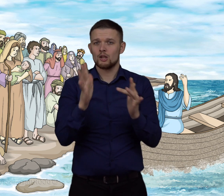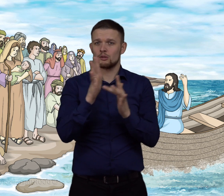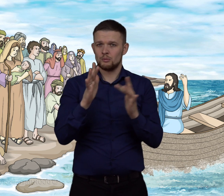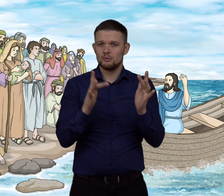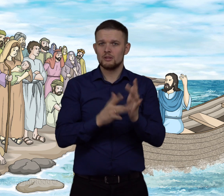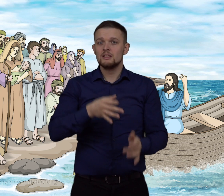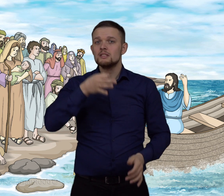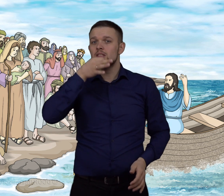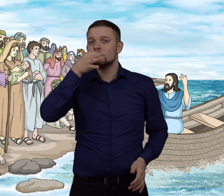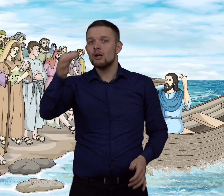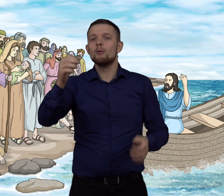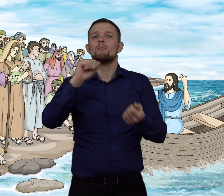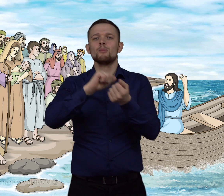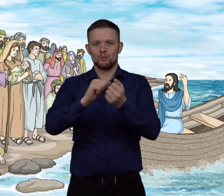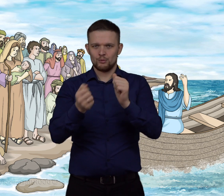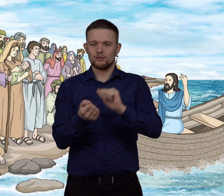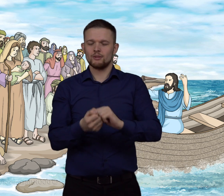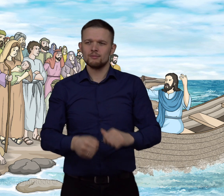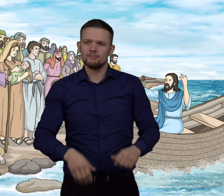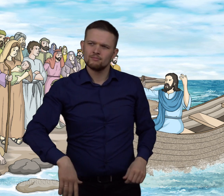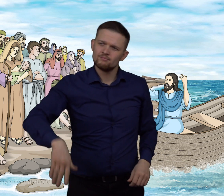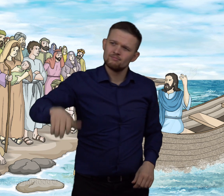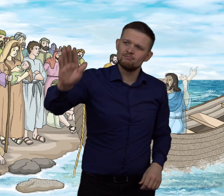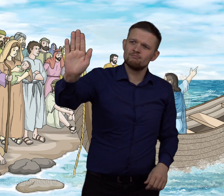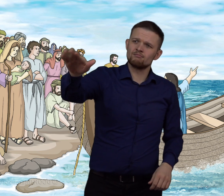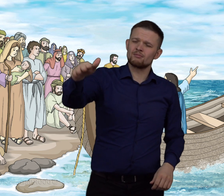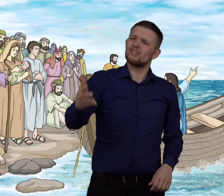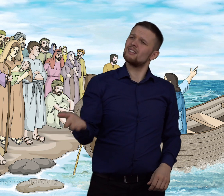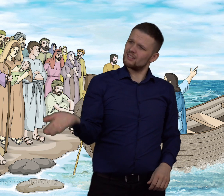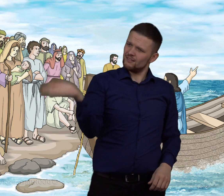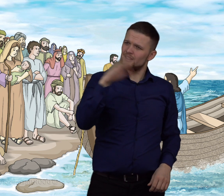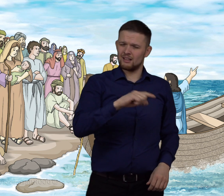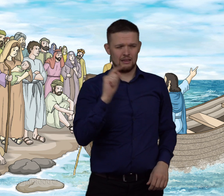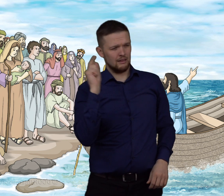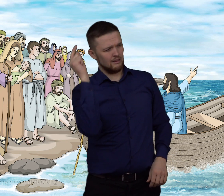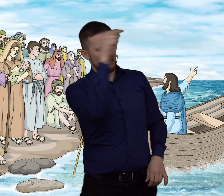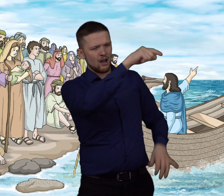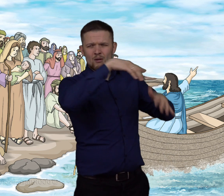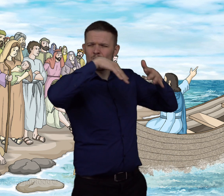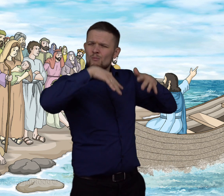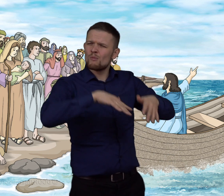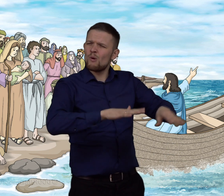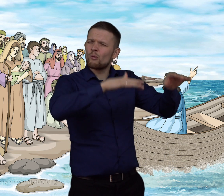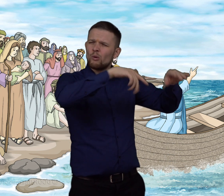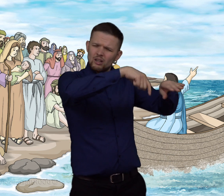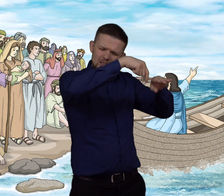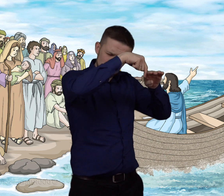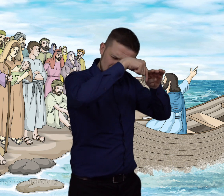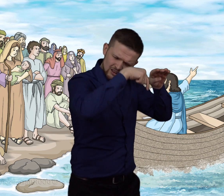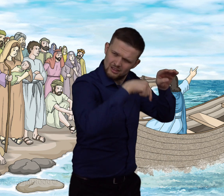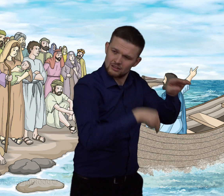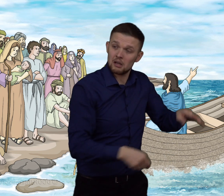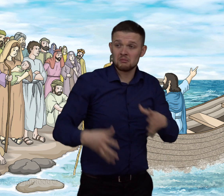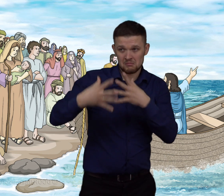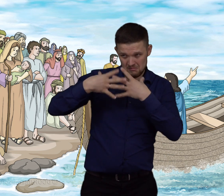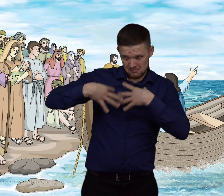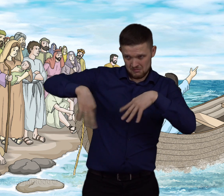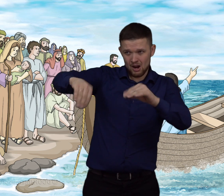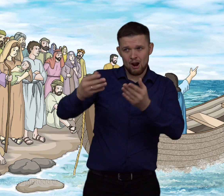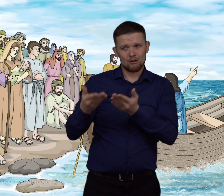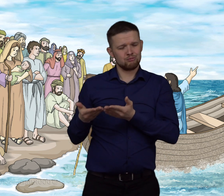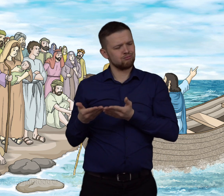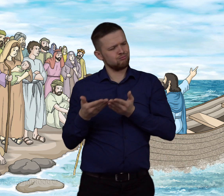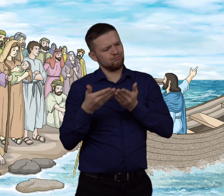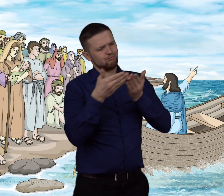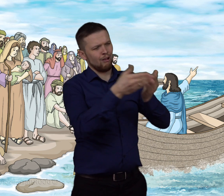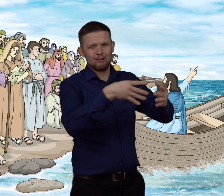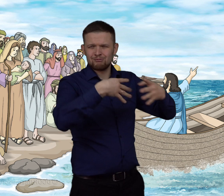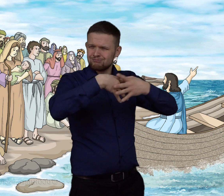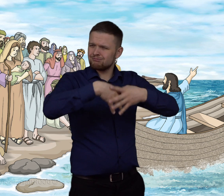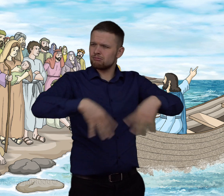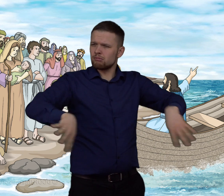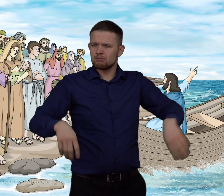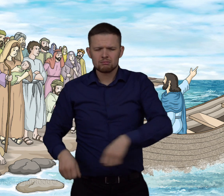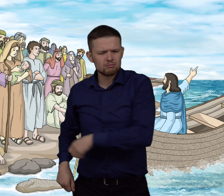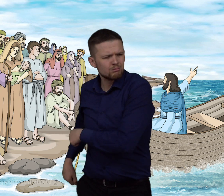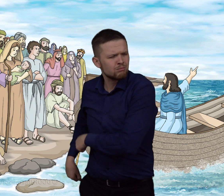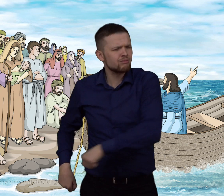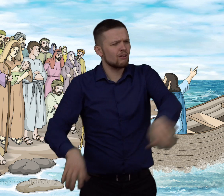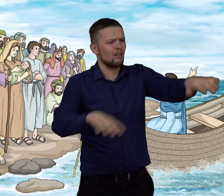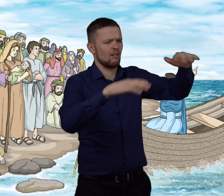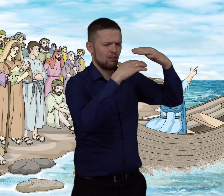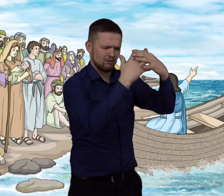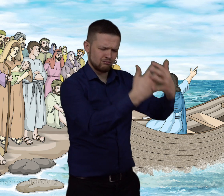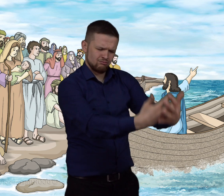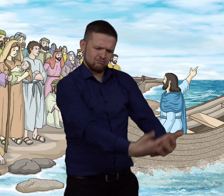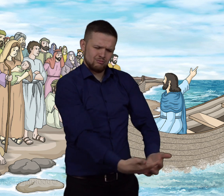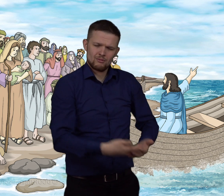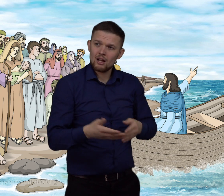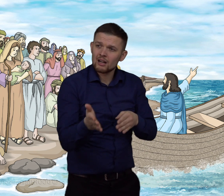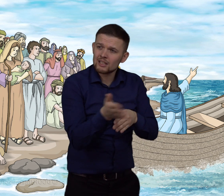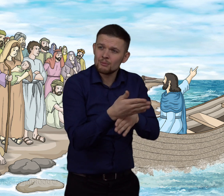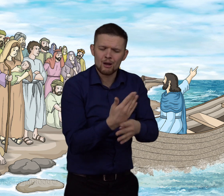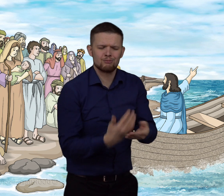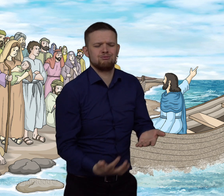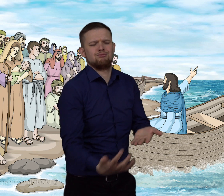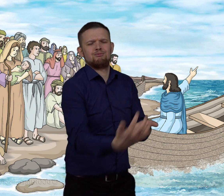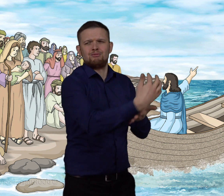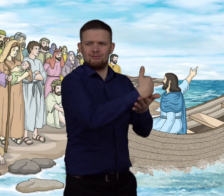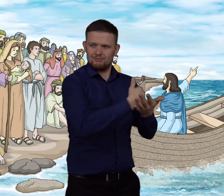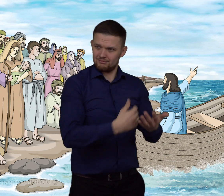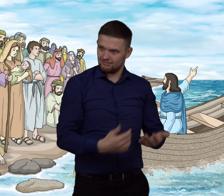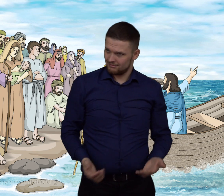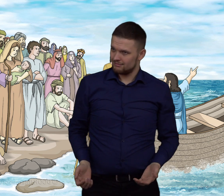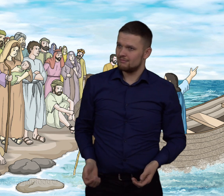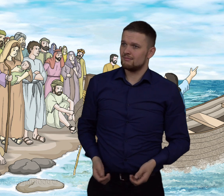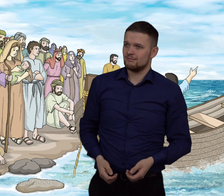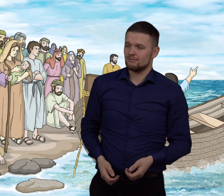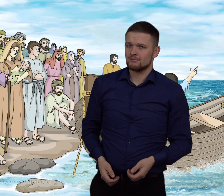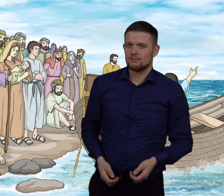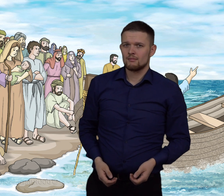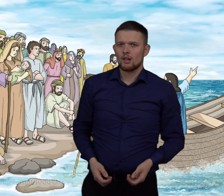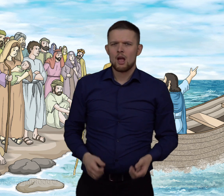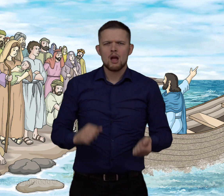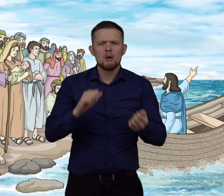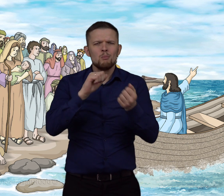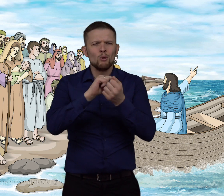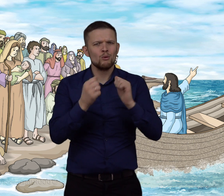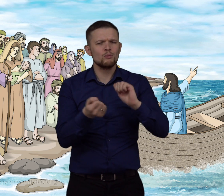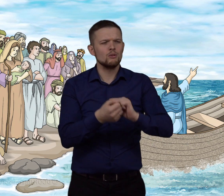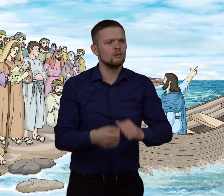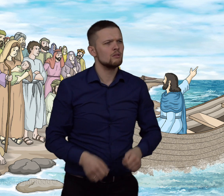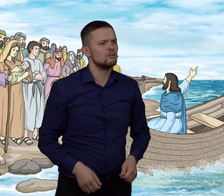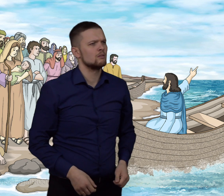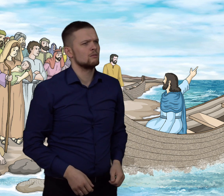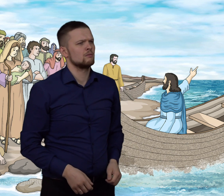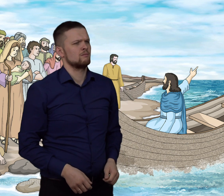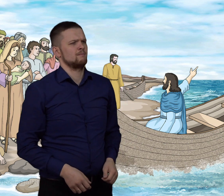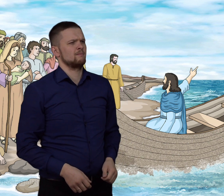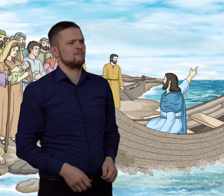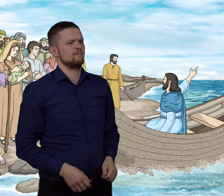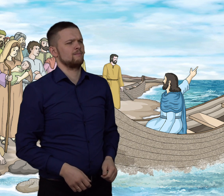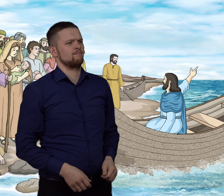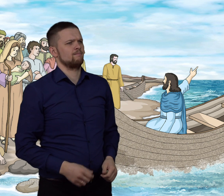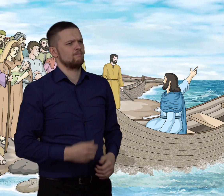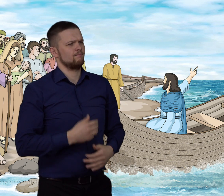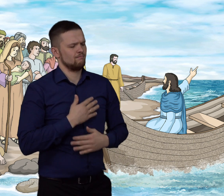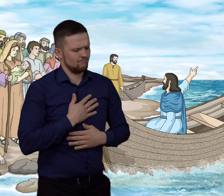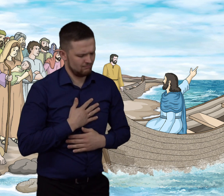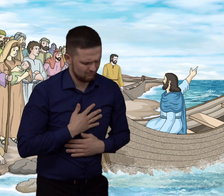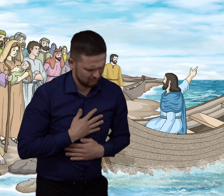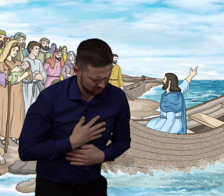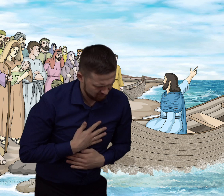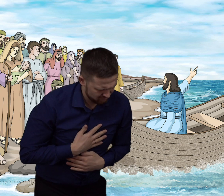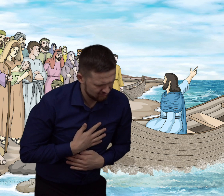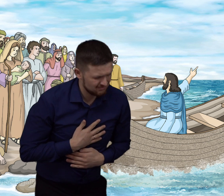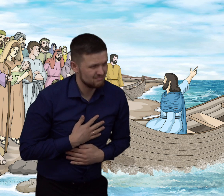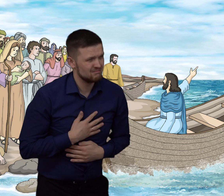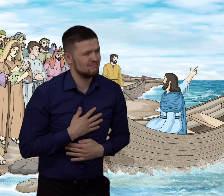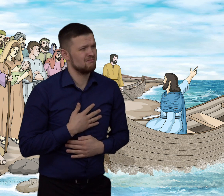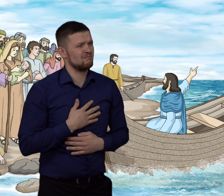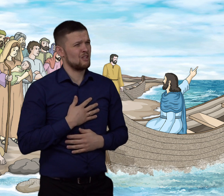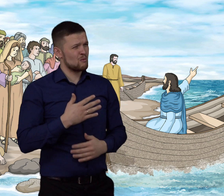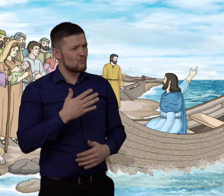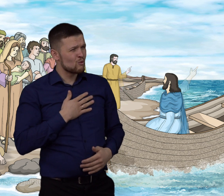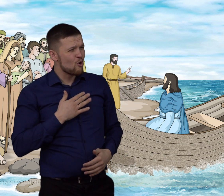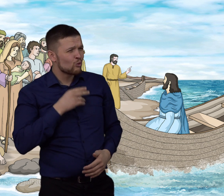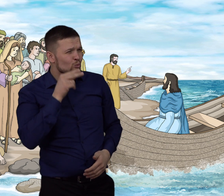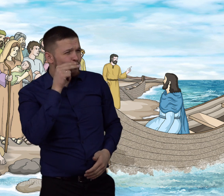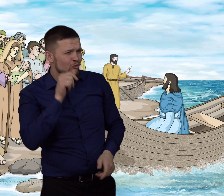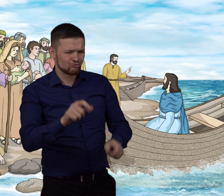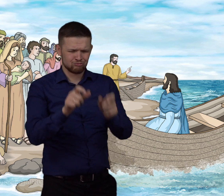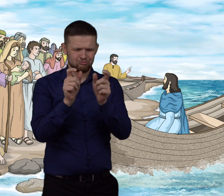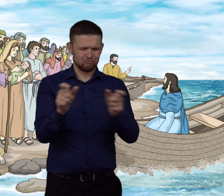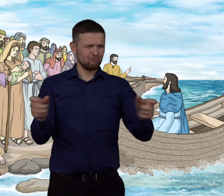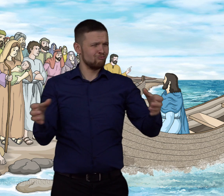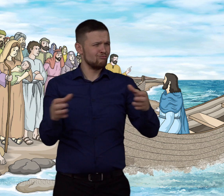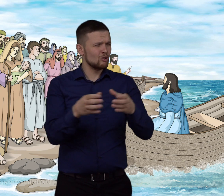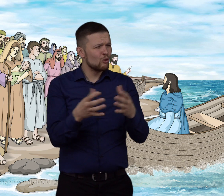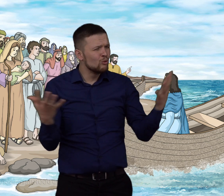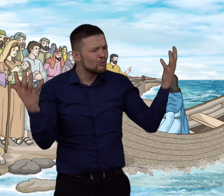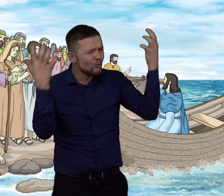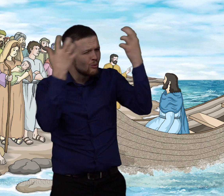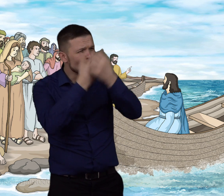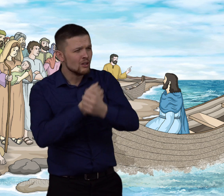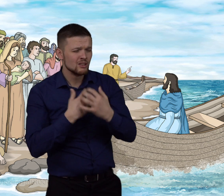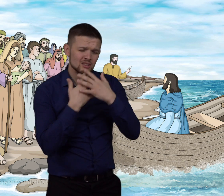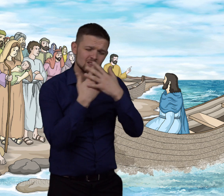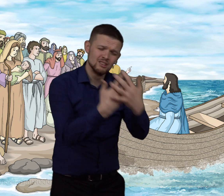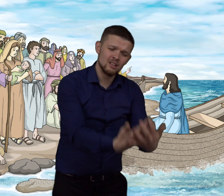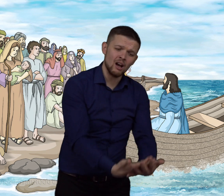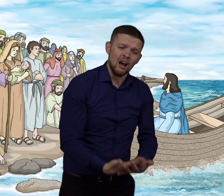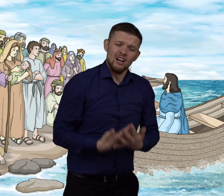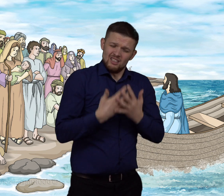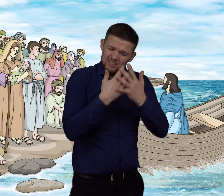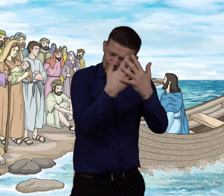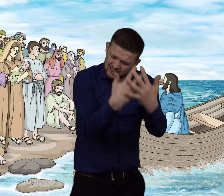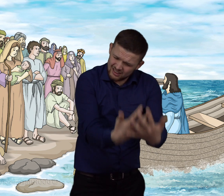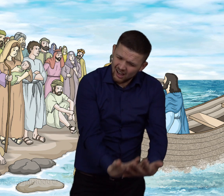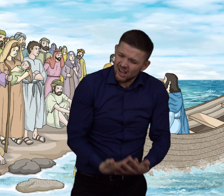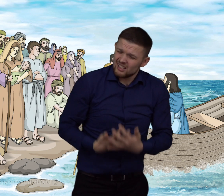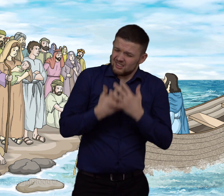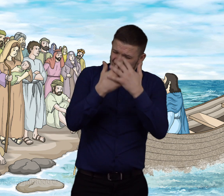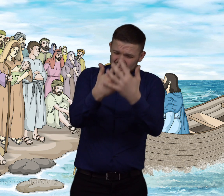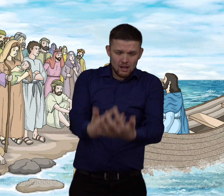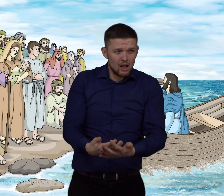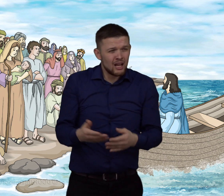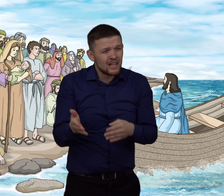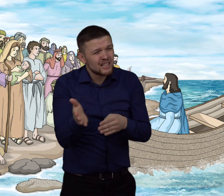When Jesus had finished speaking, He said to Simon, “Put out into deep water and let down your nets for a catch.”